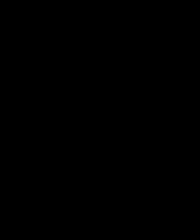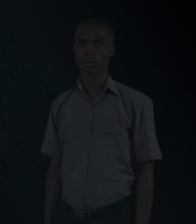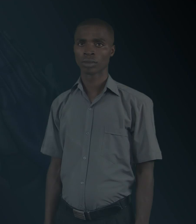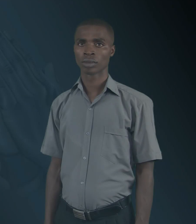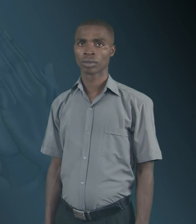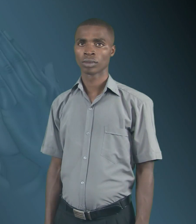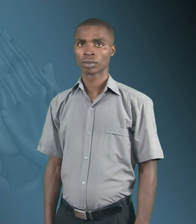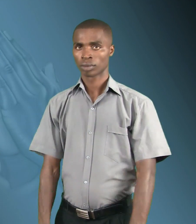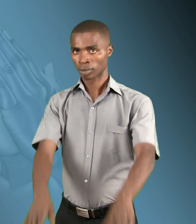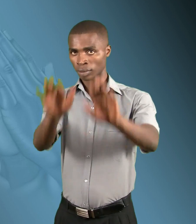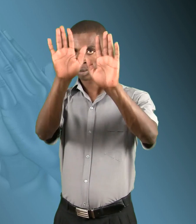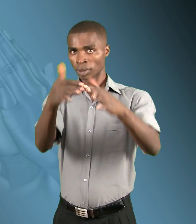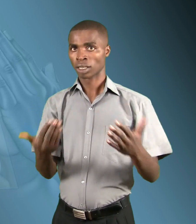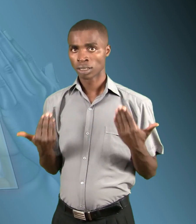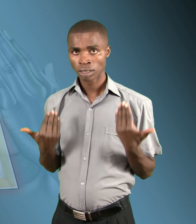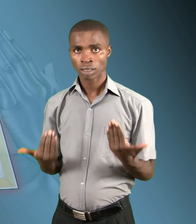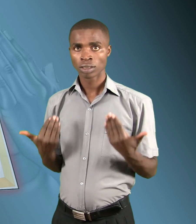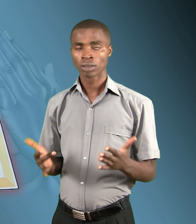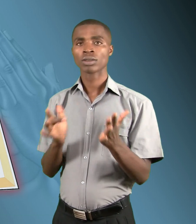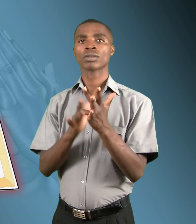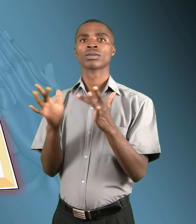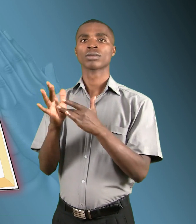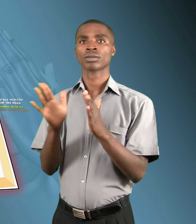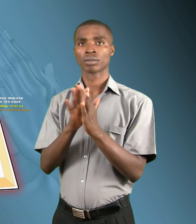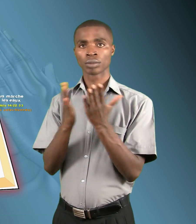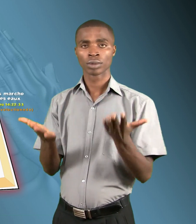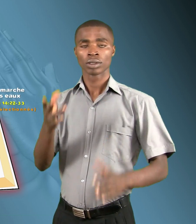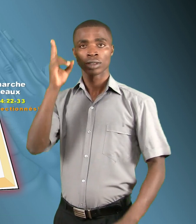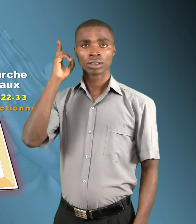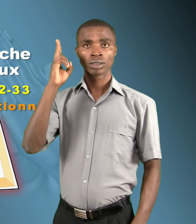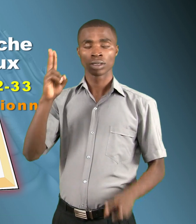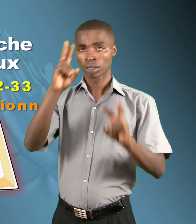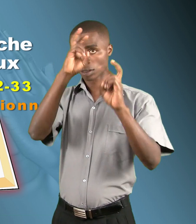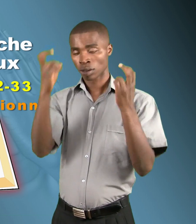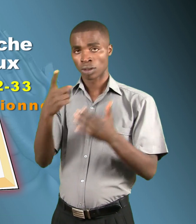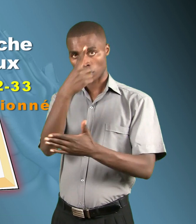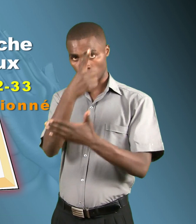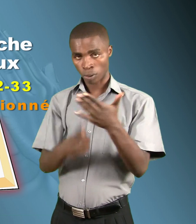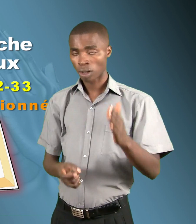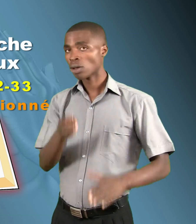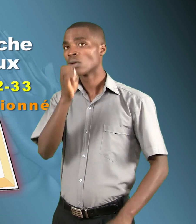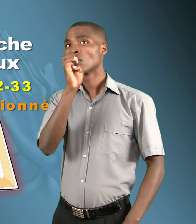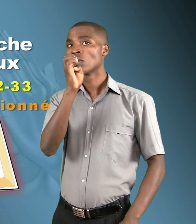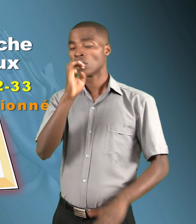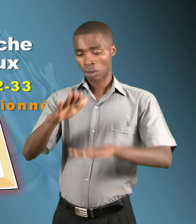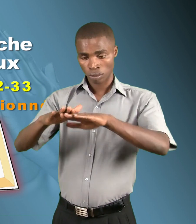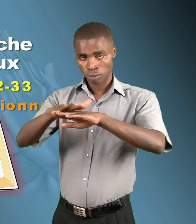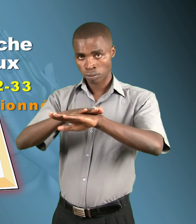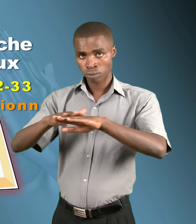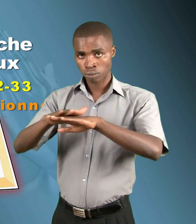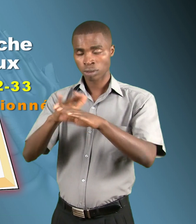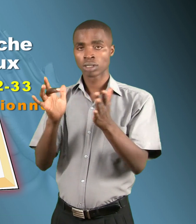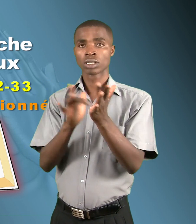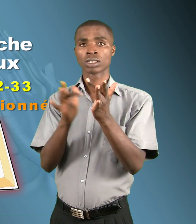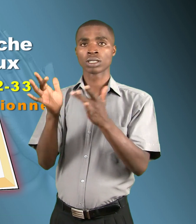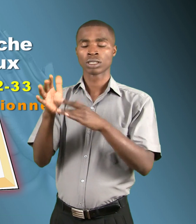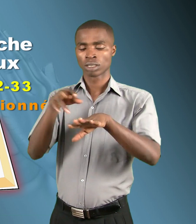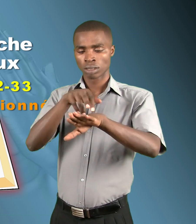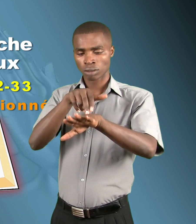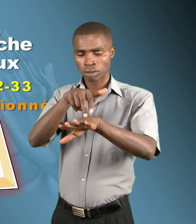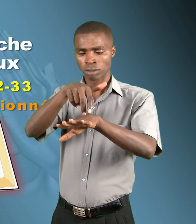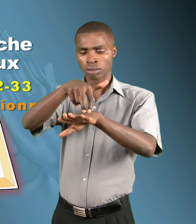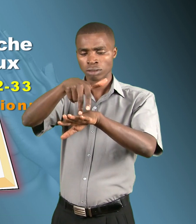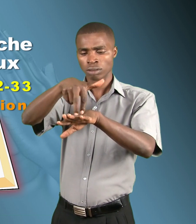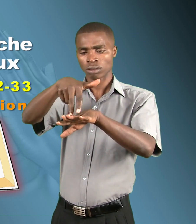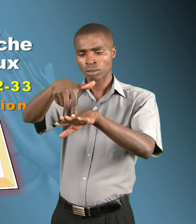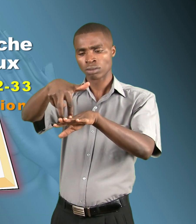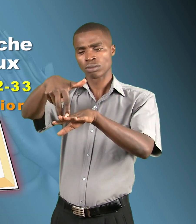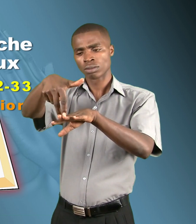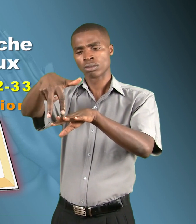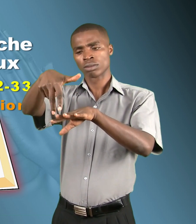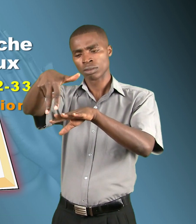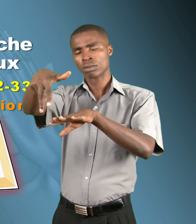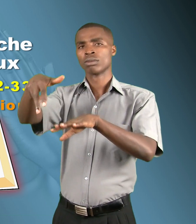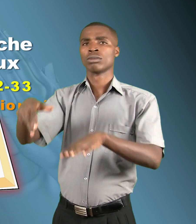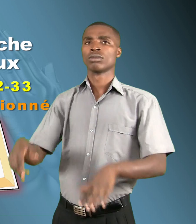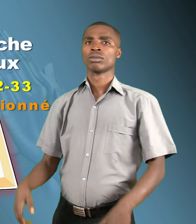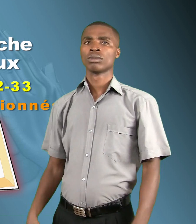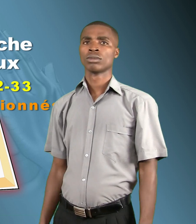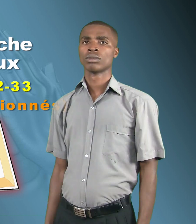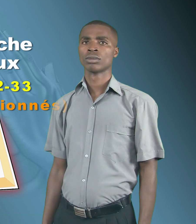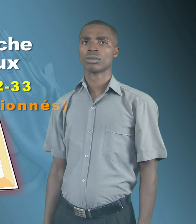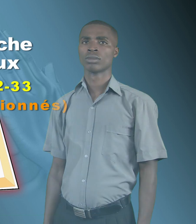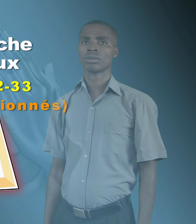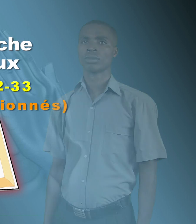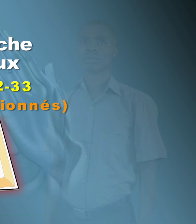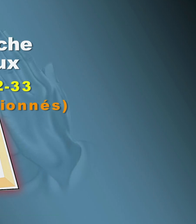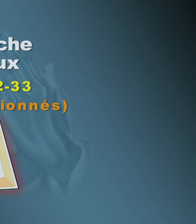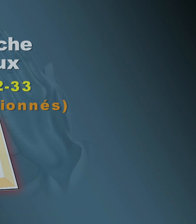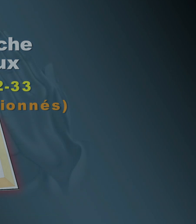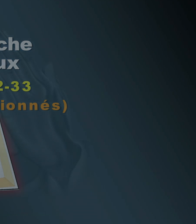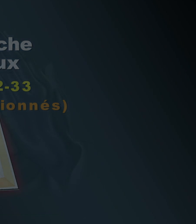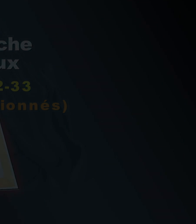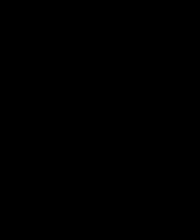Jesus walk on water